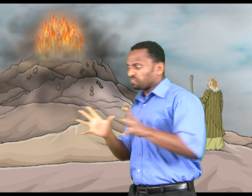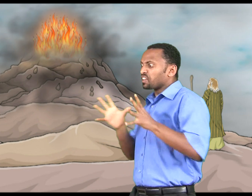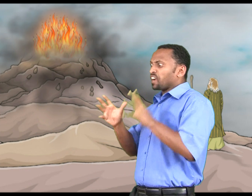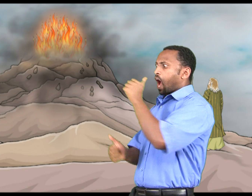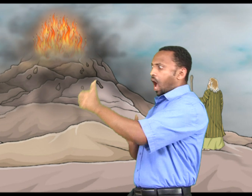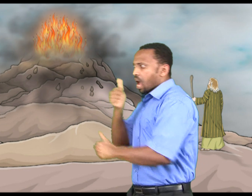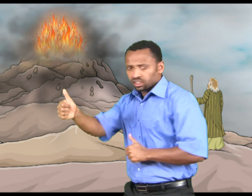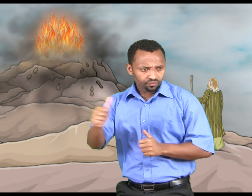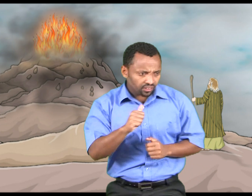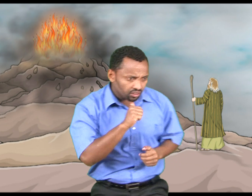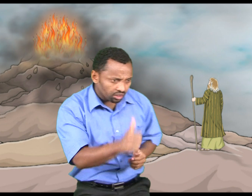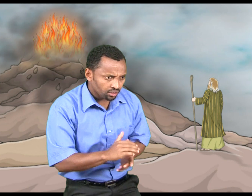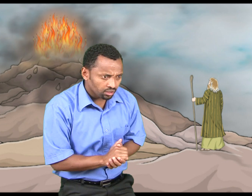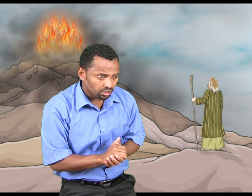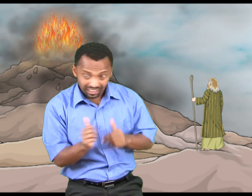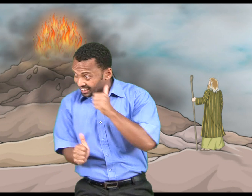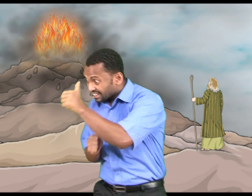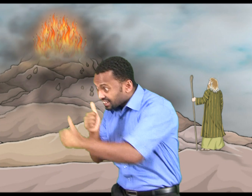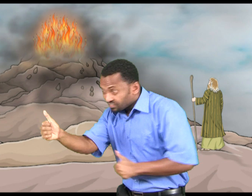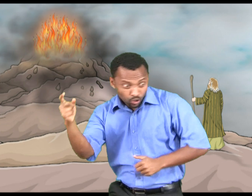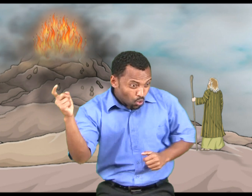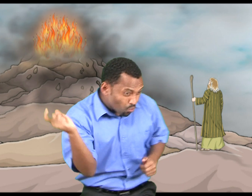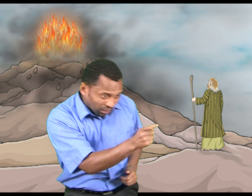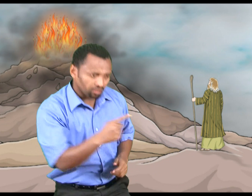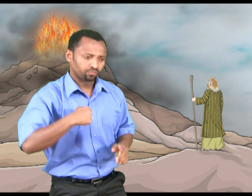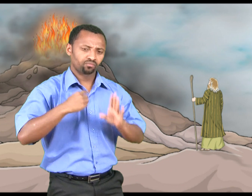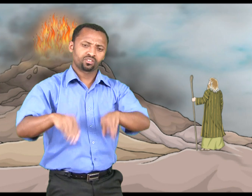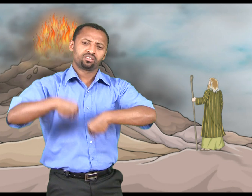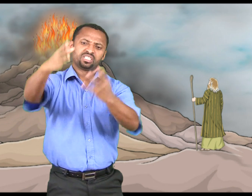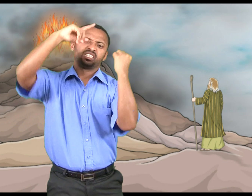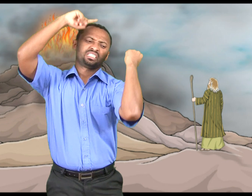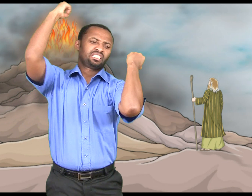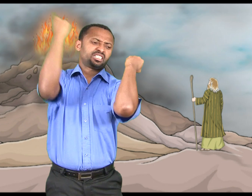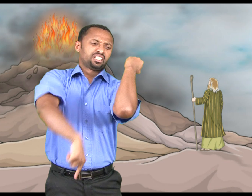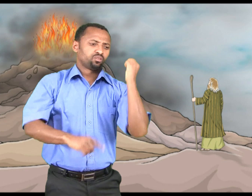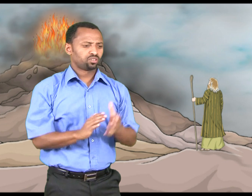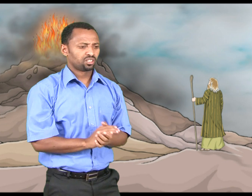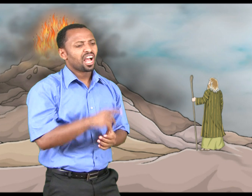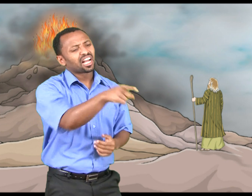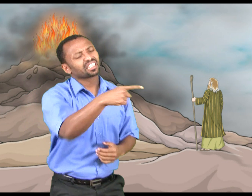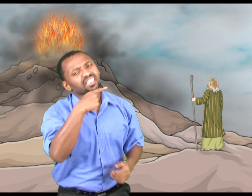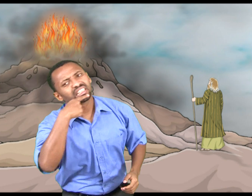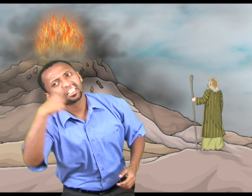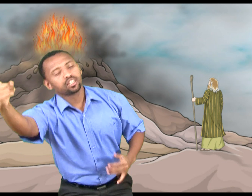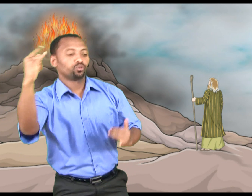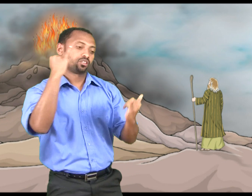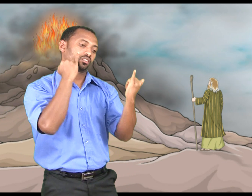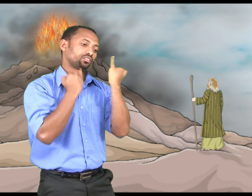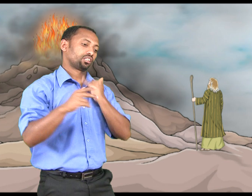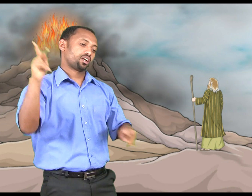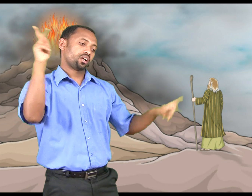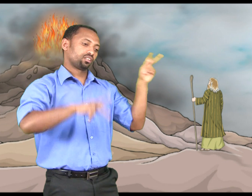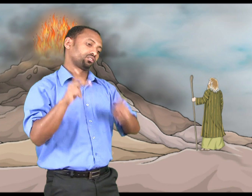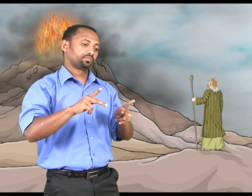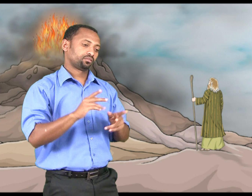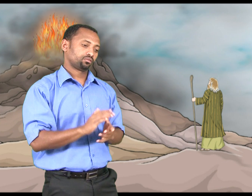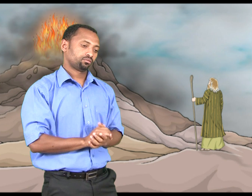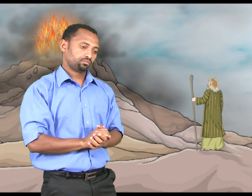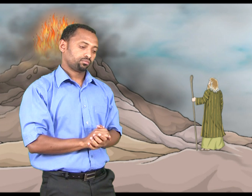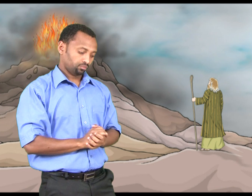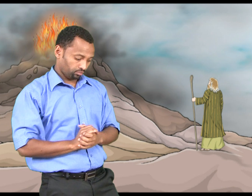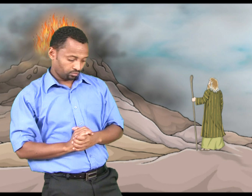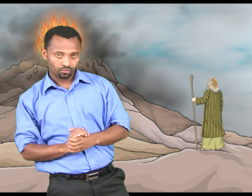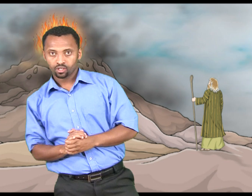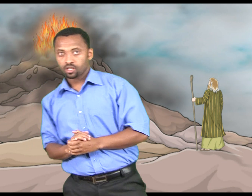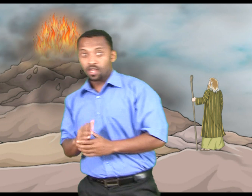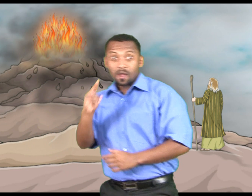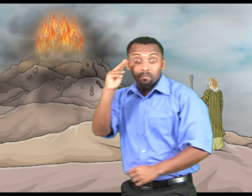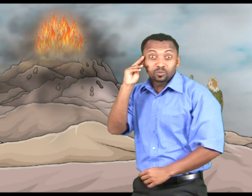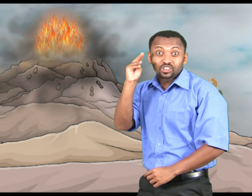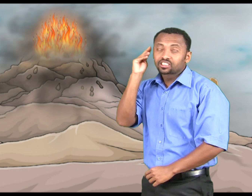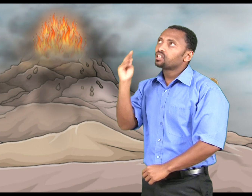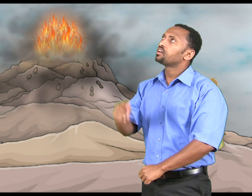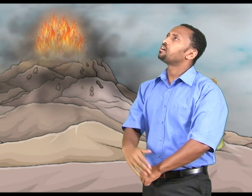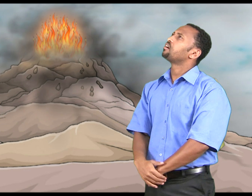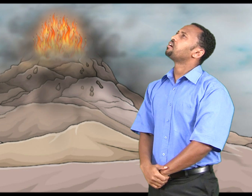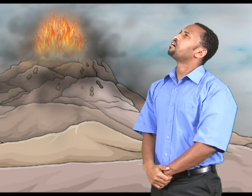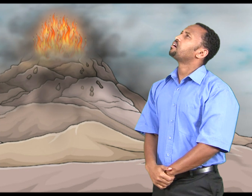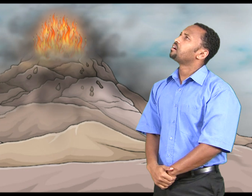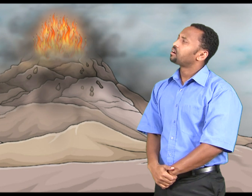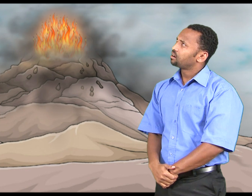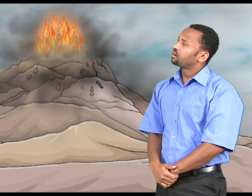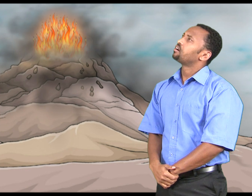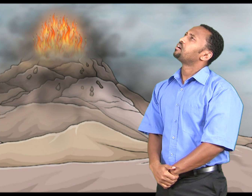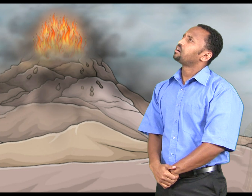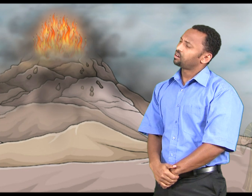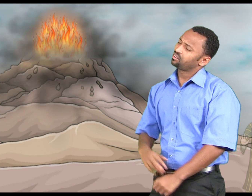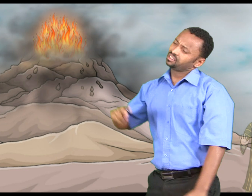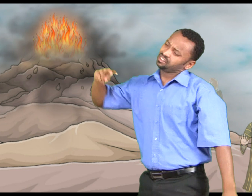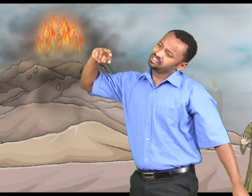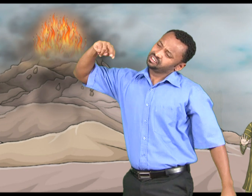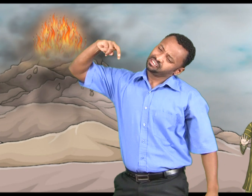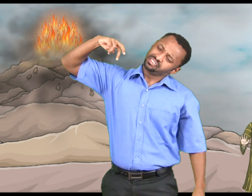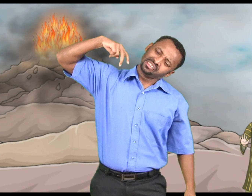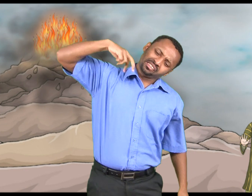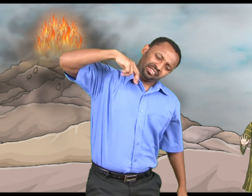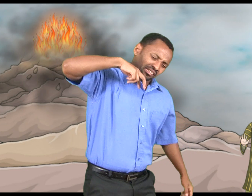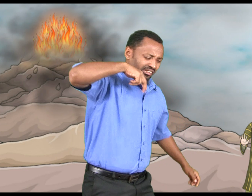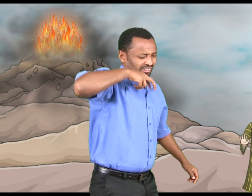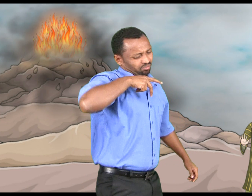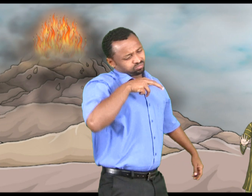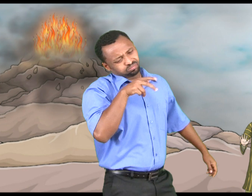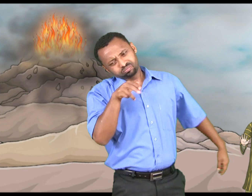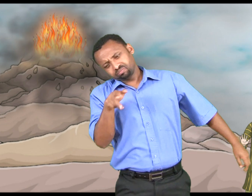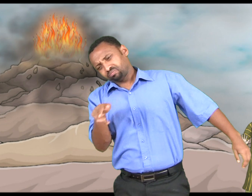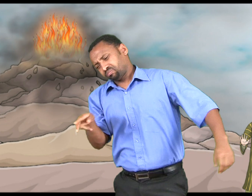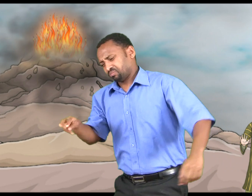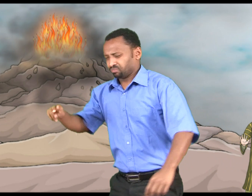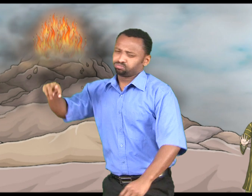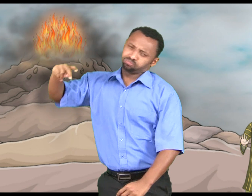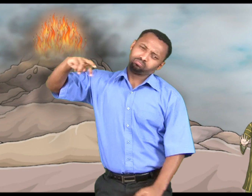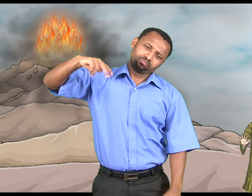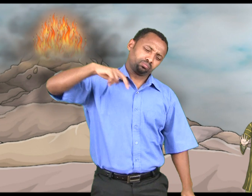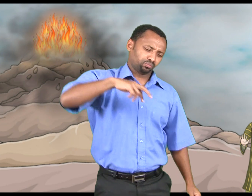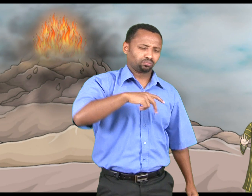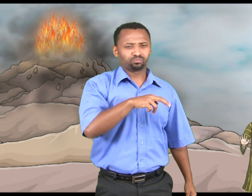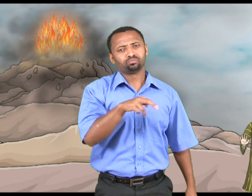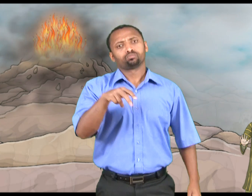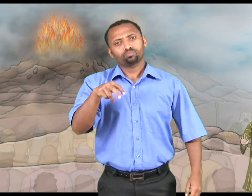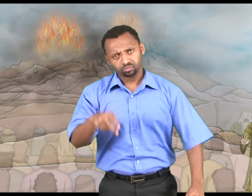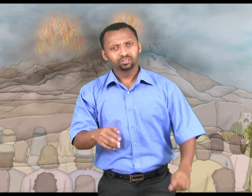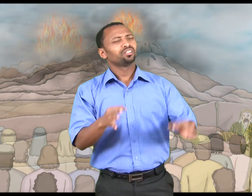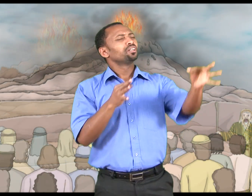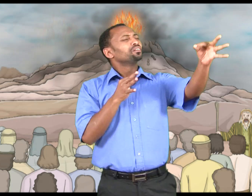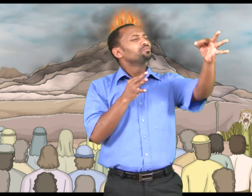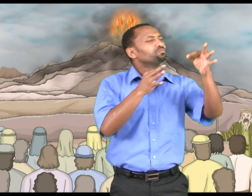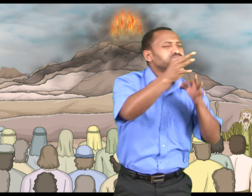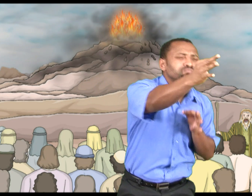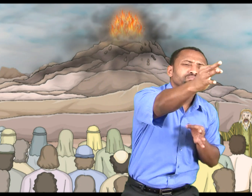But the priests and the people must not break through to come up to the LORD, or He will break out against them.”